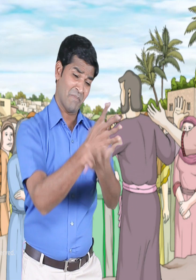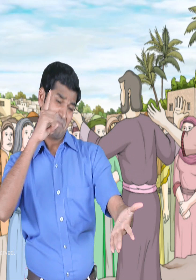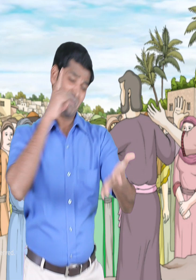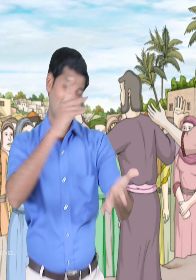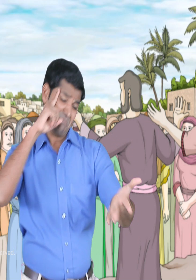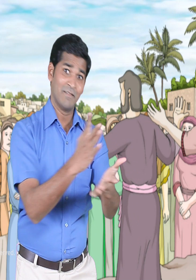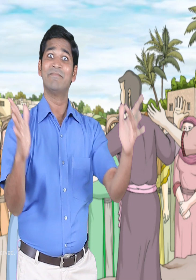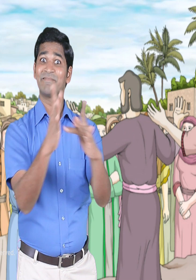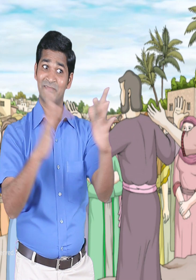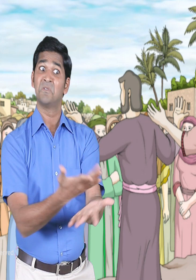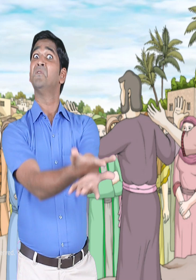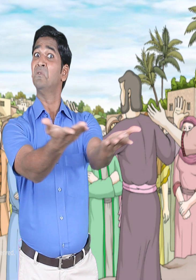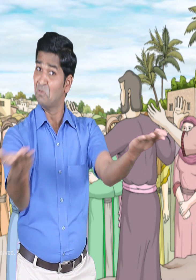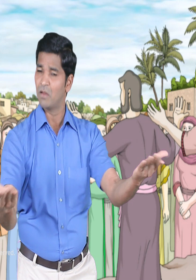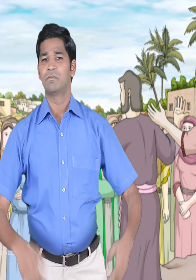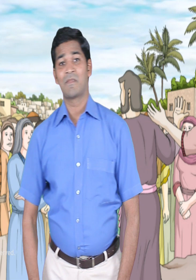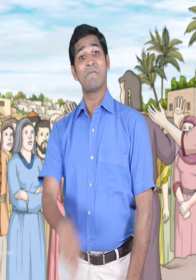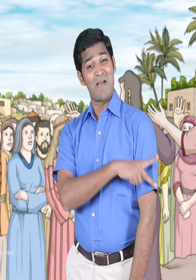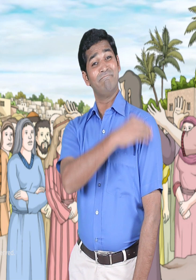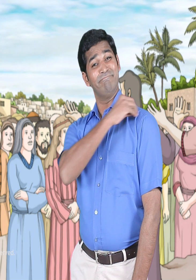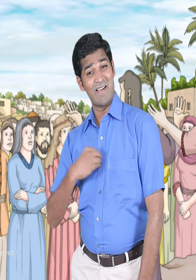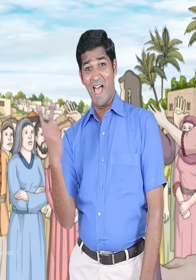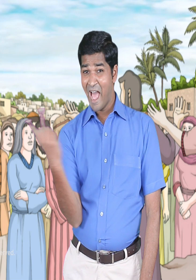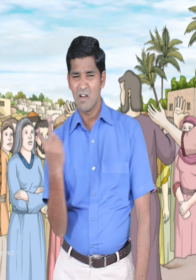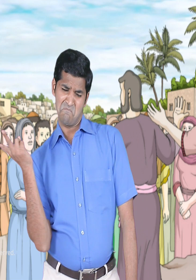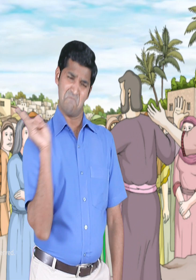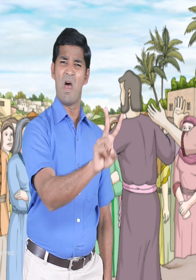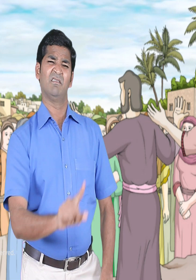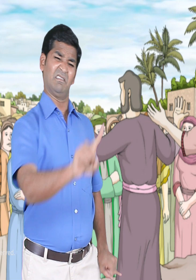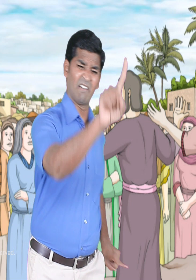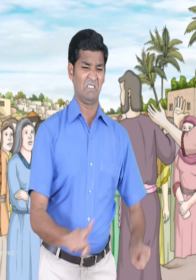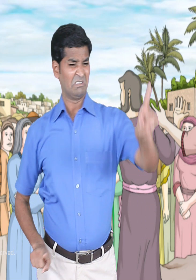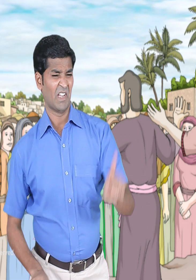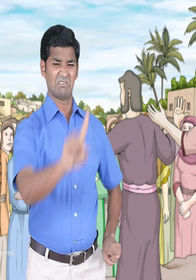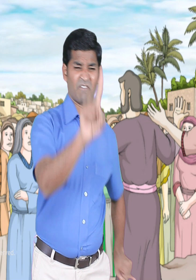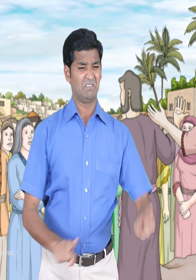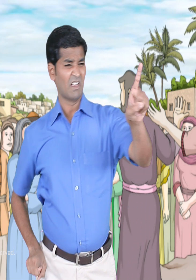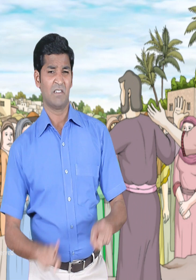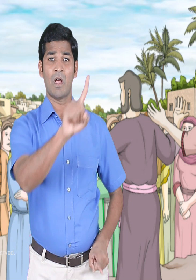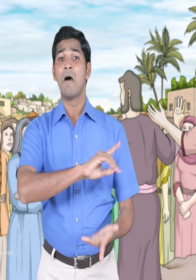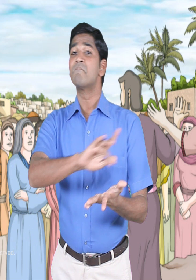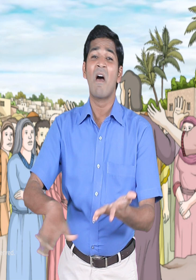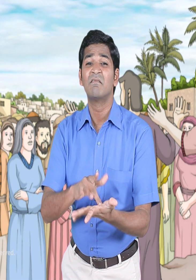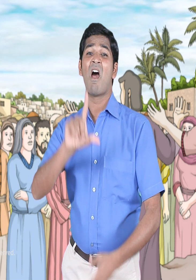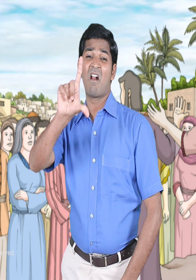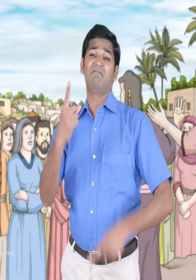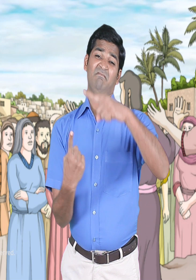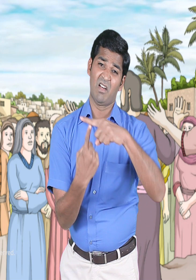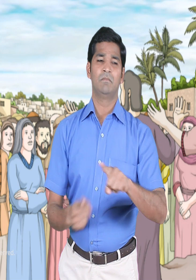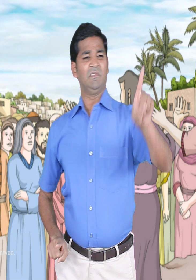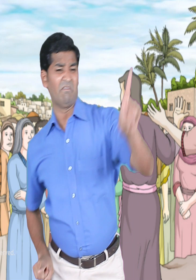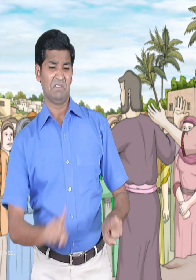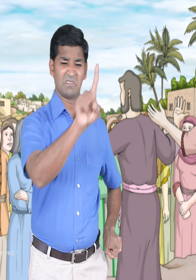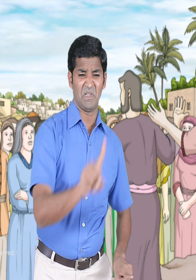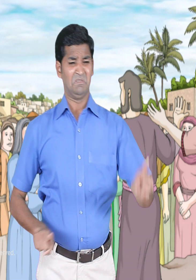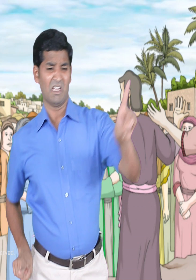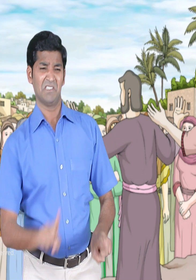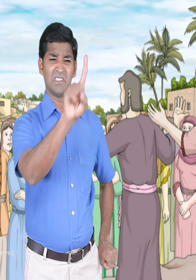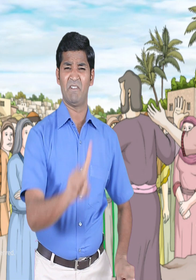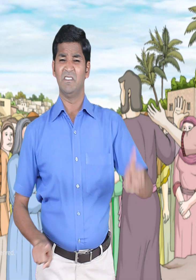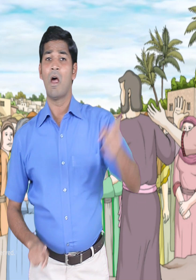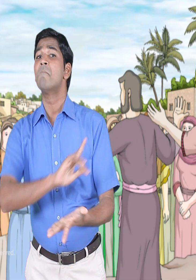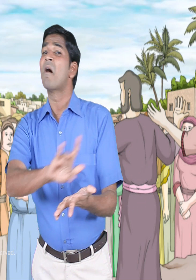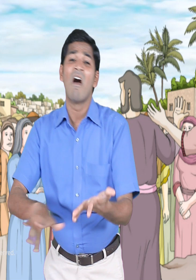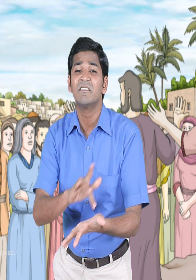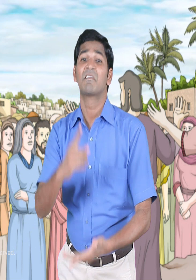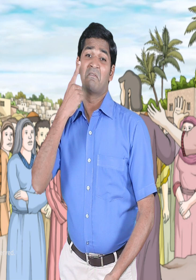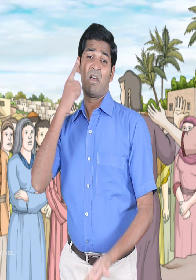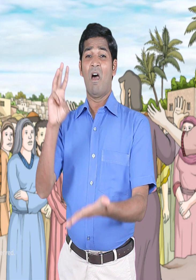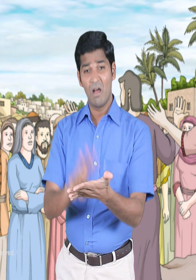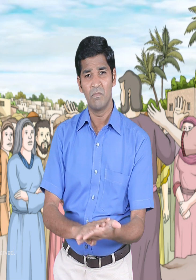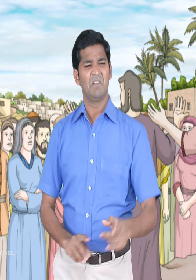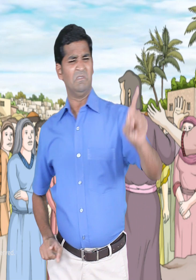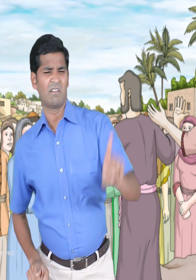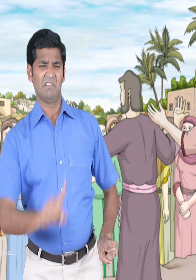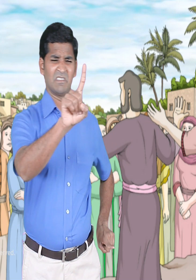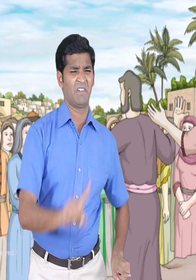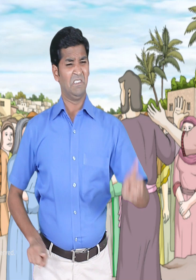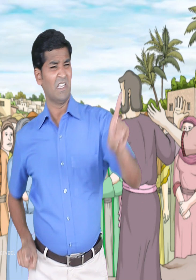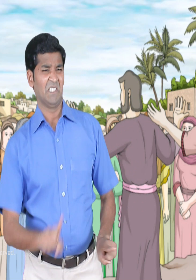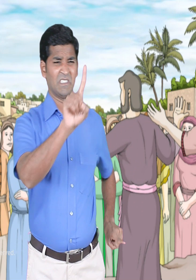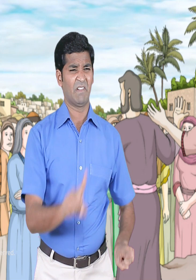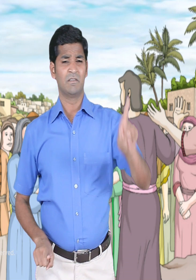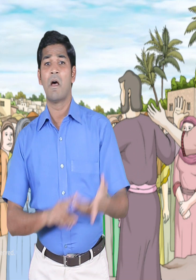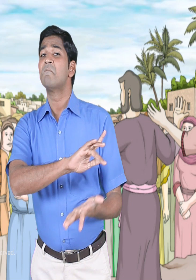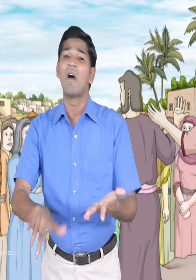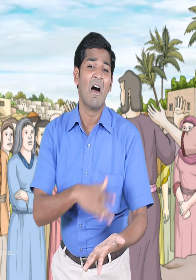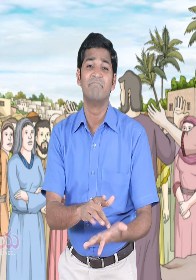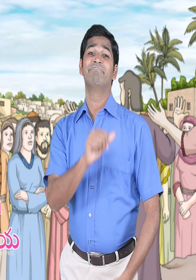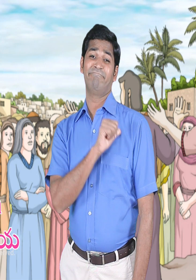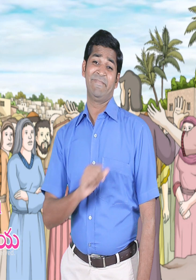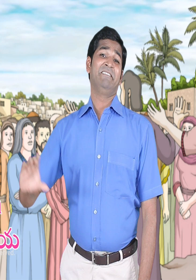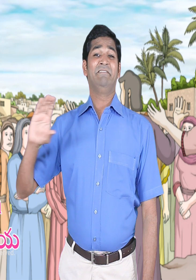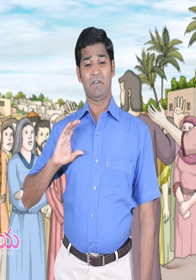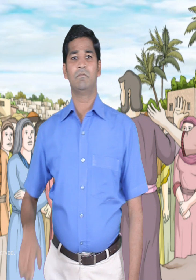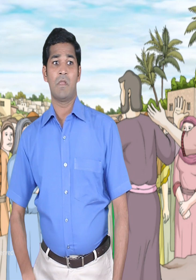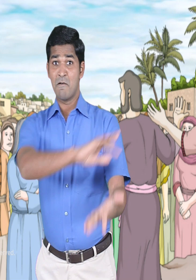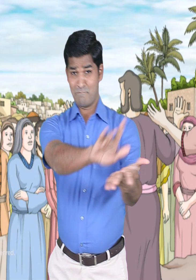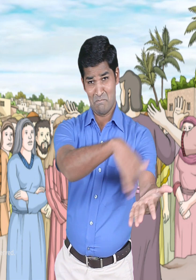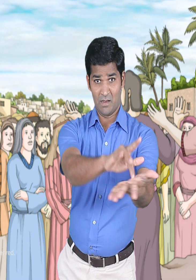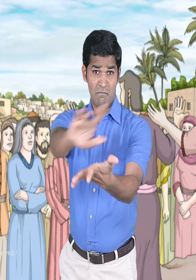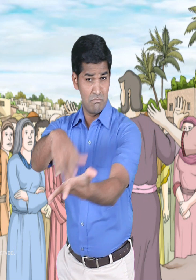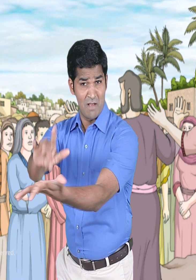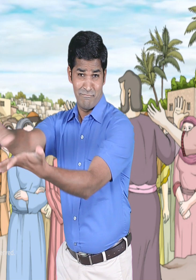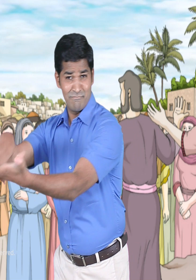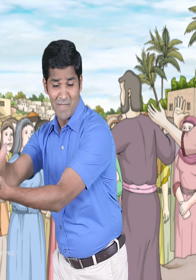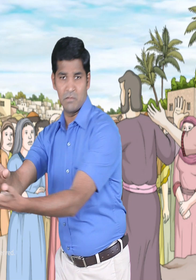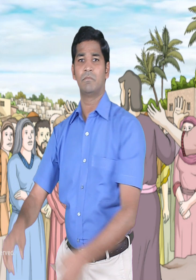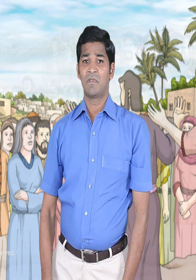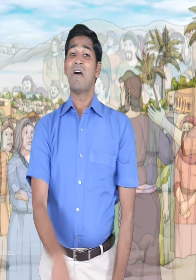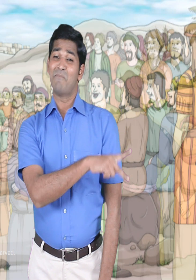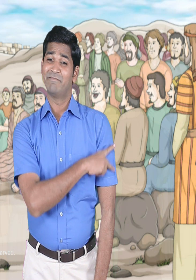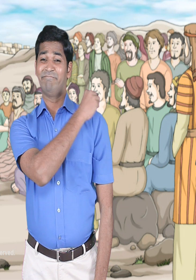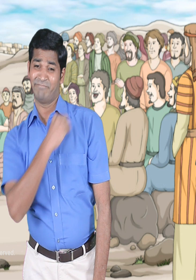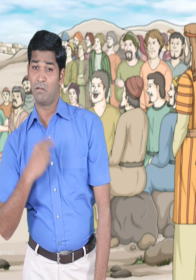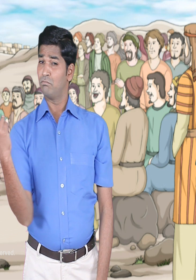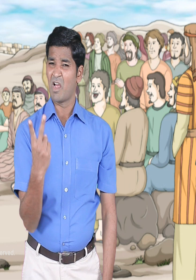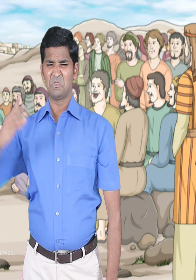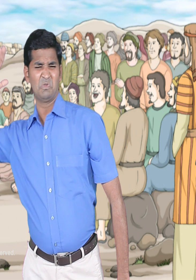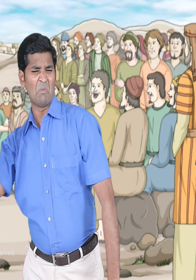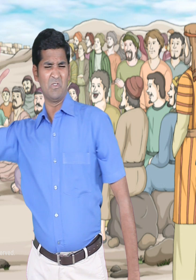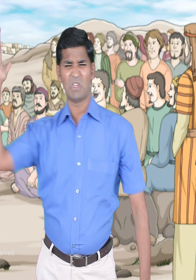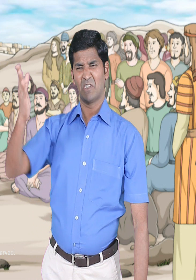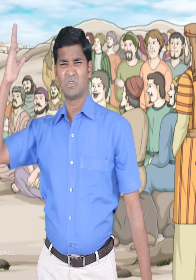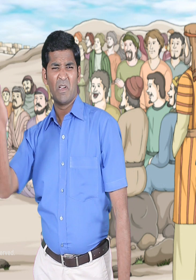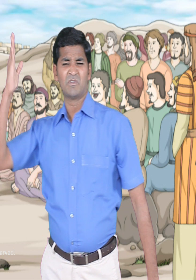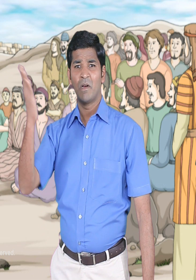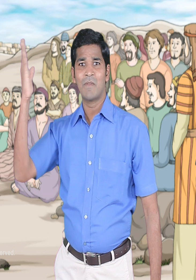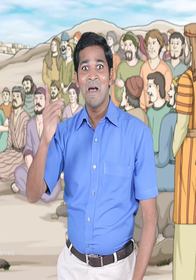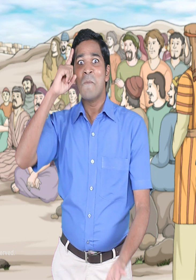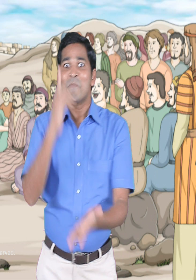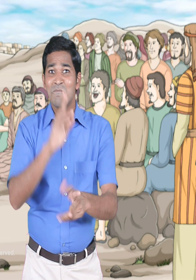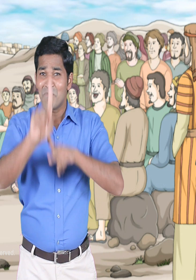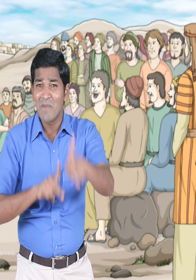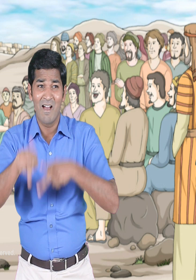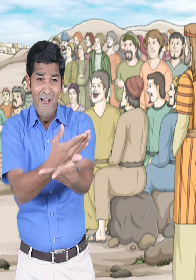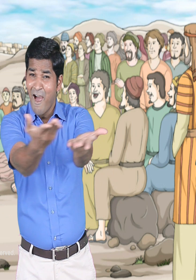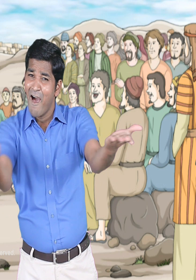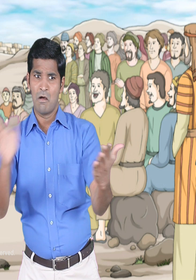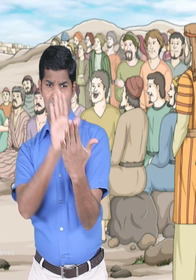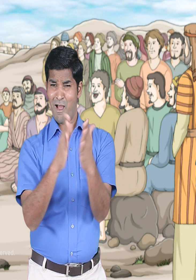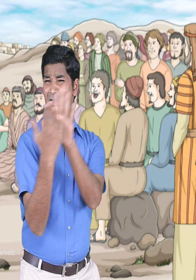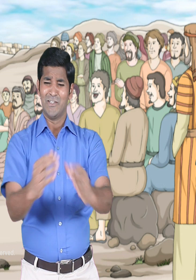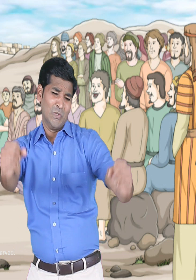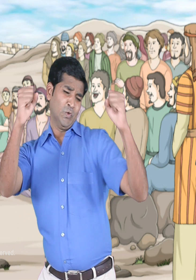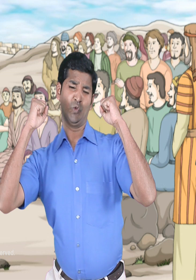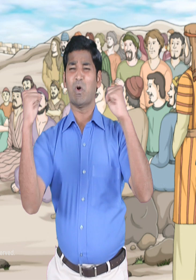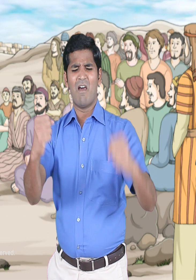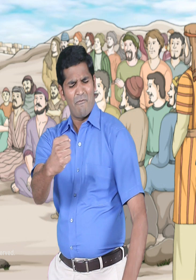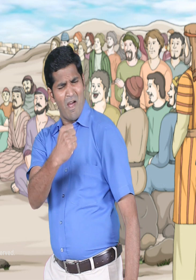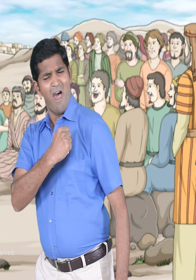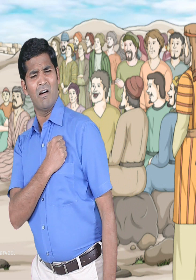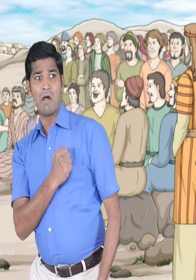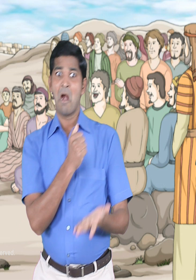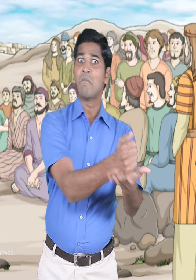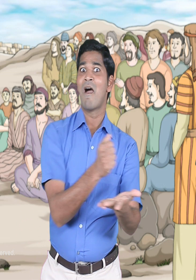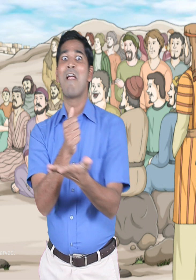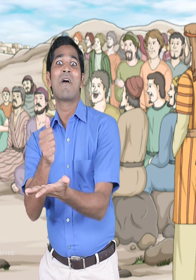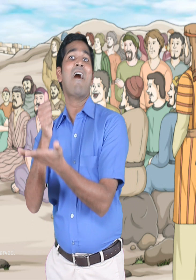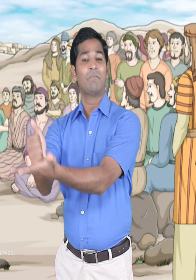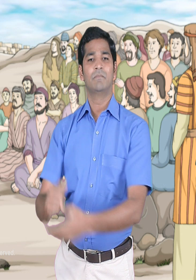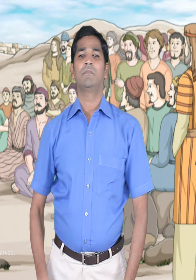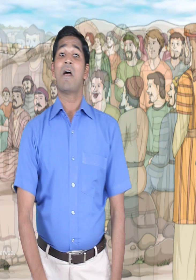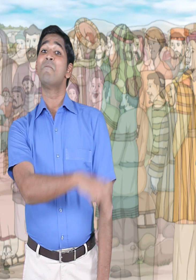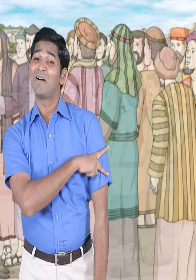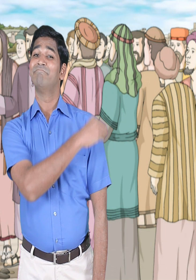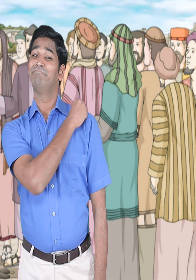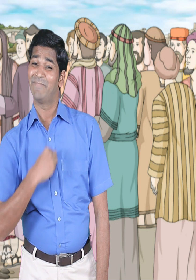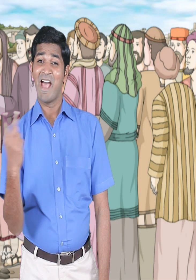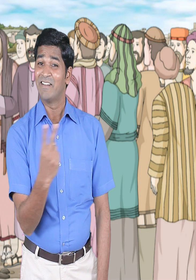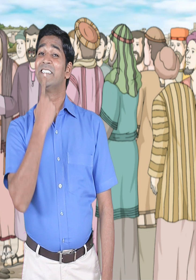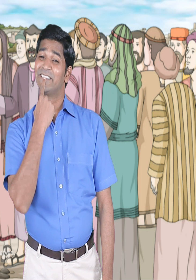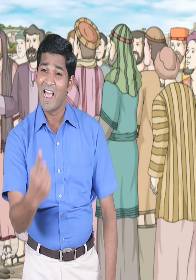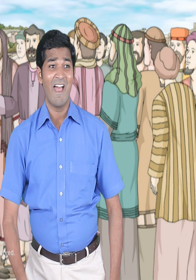Then they returned to Lystra, Iconium, and Antioch, strengthening the souls of the disciples and encouraging them to continue in the faith.